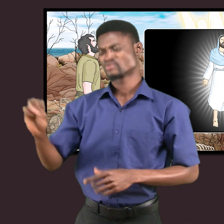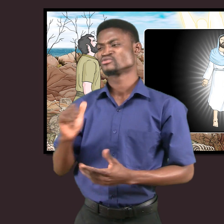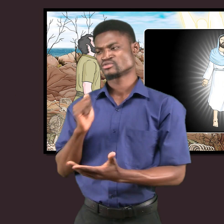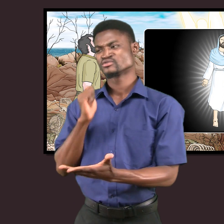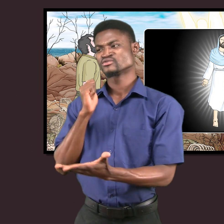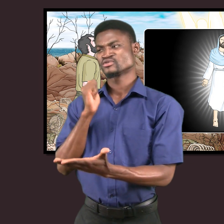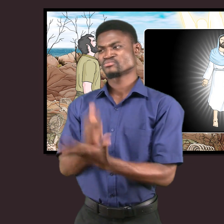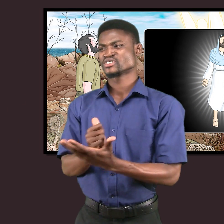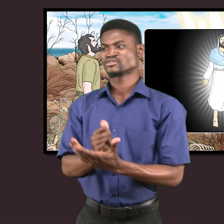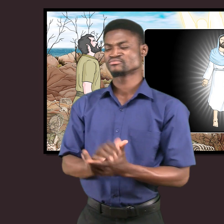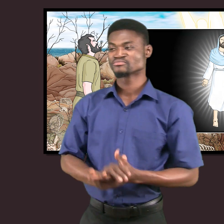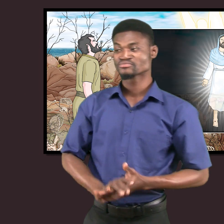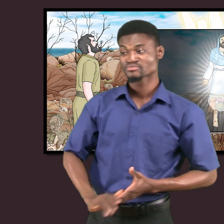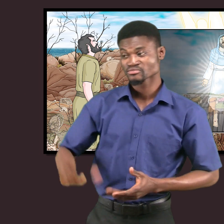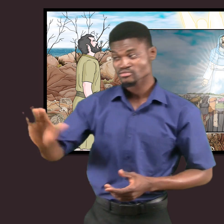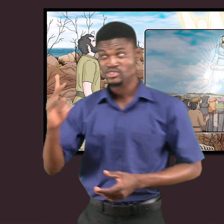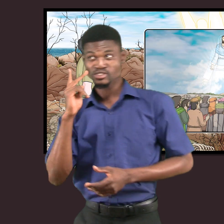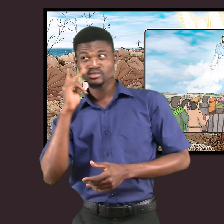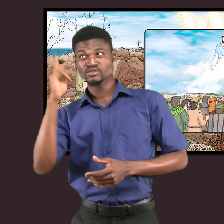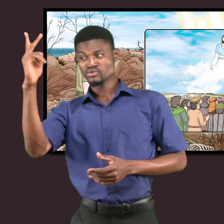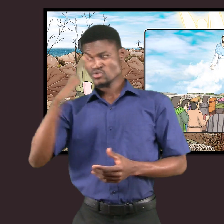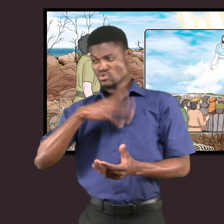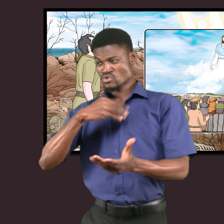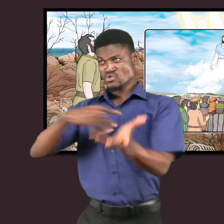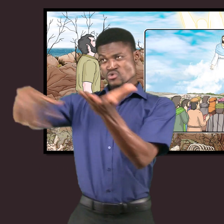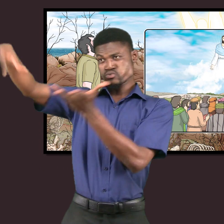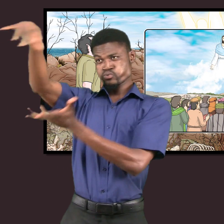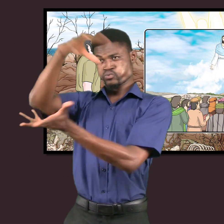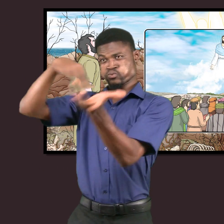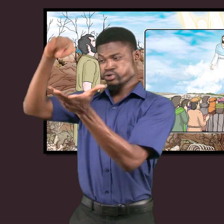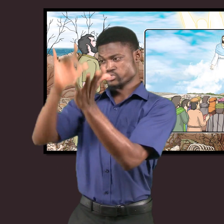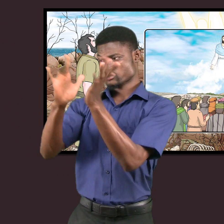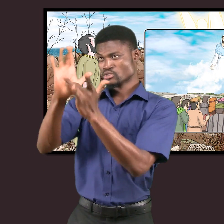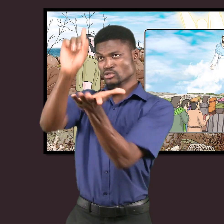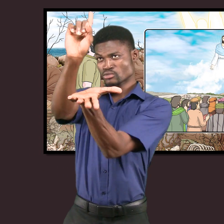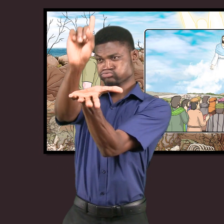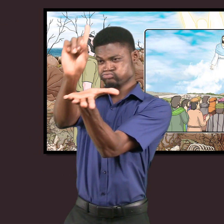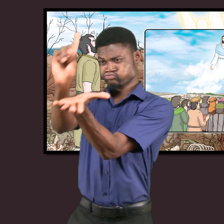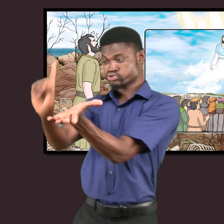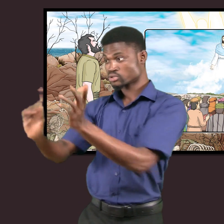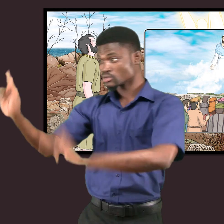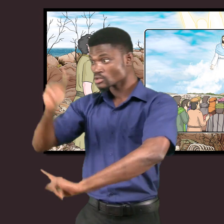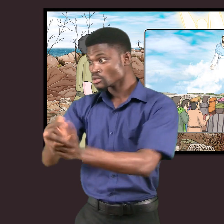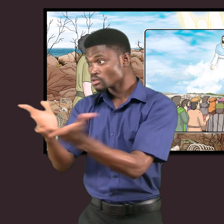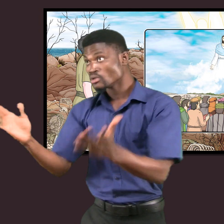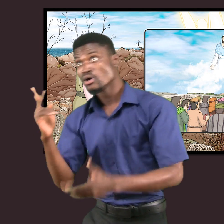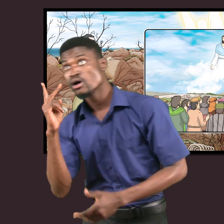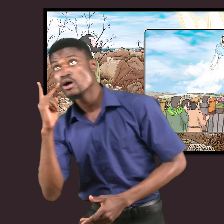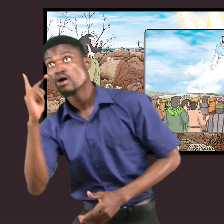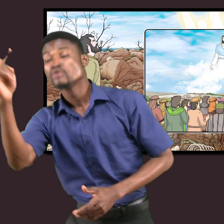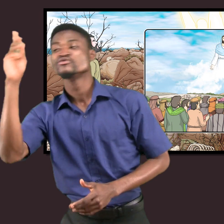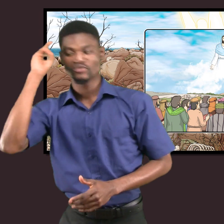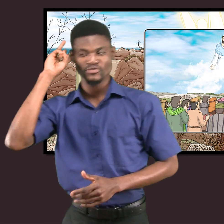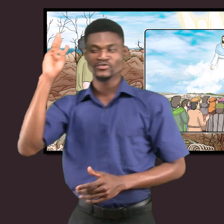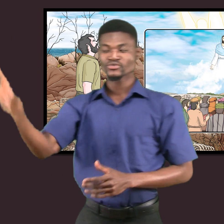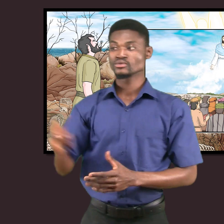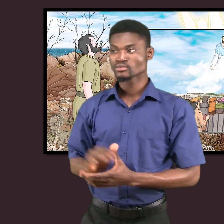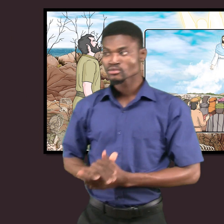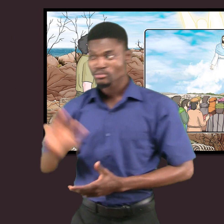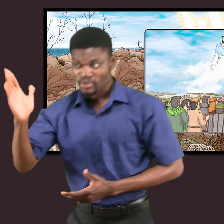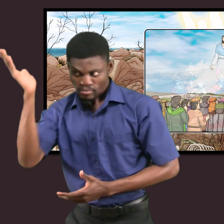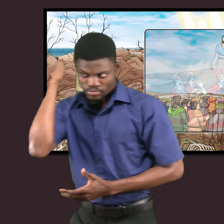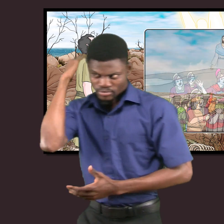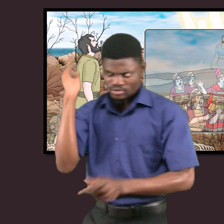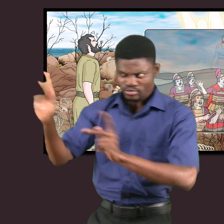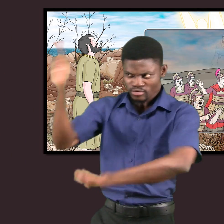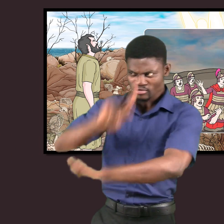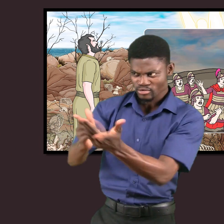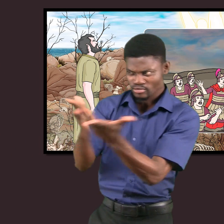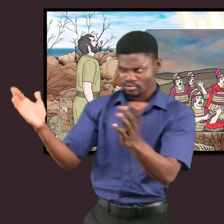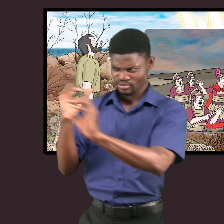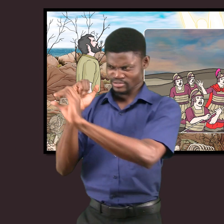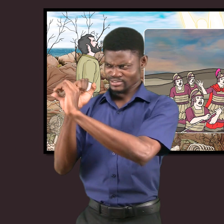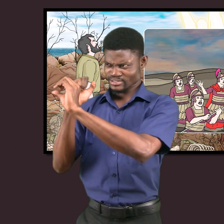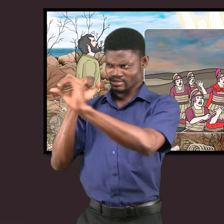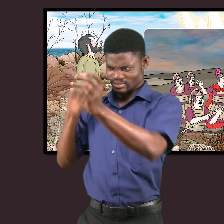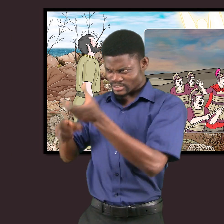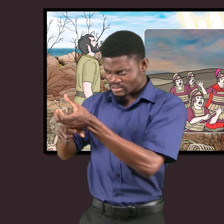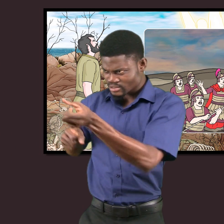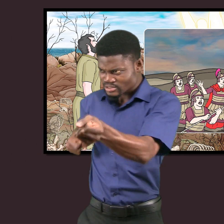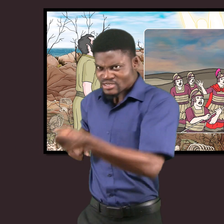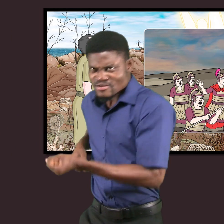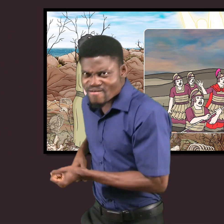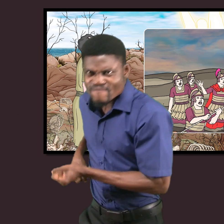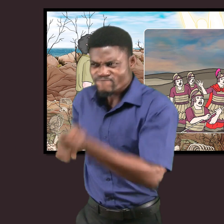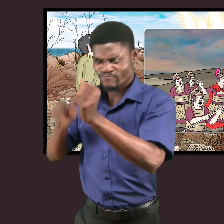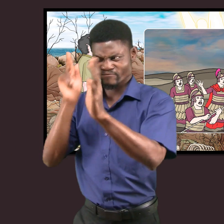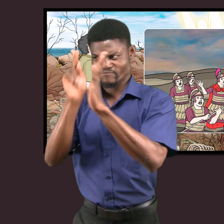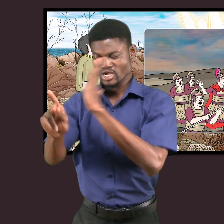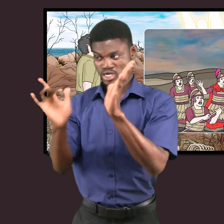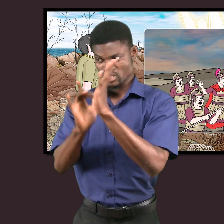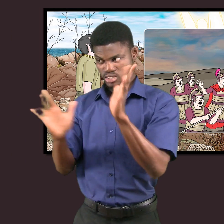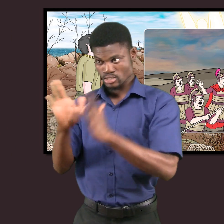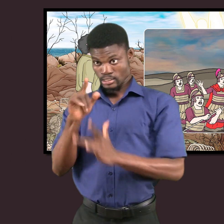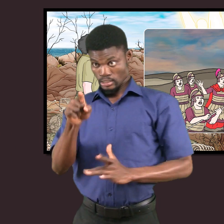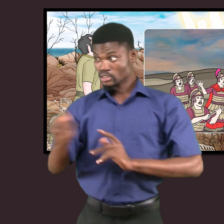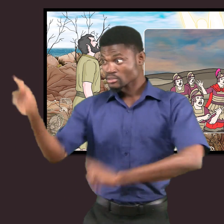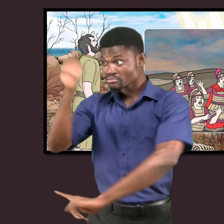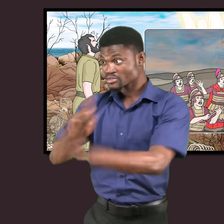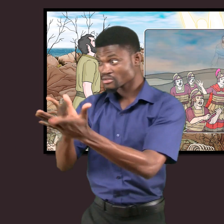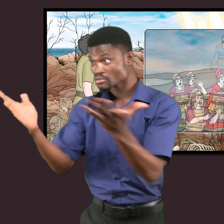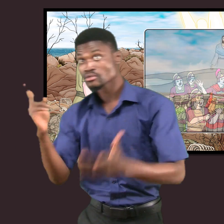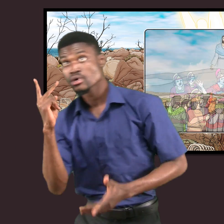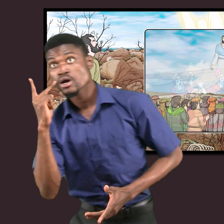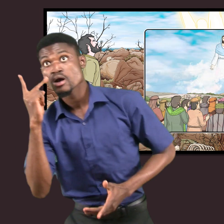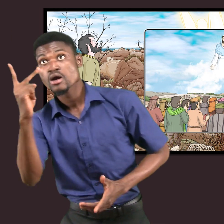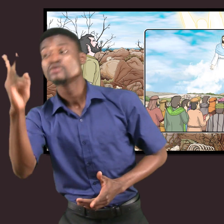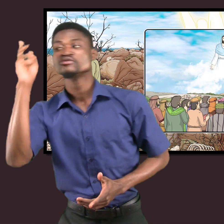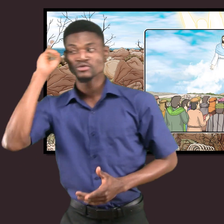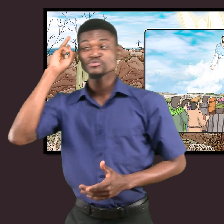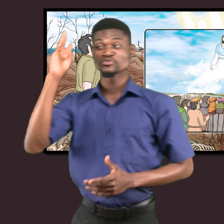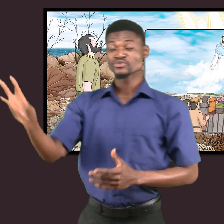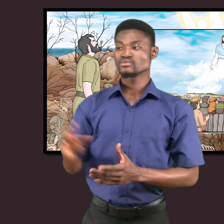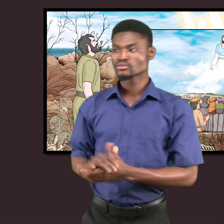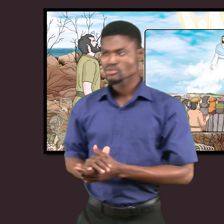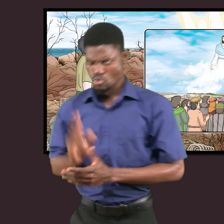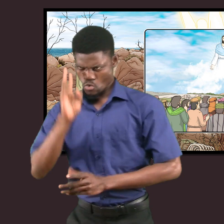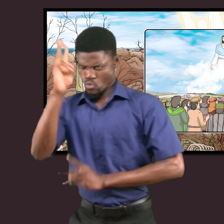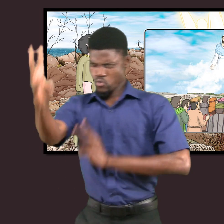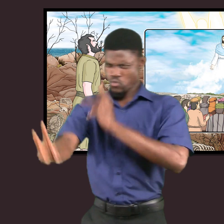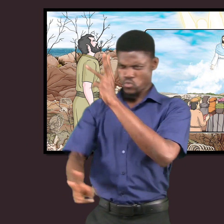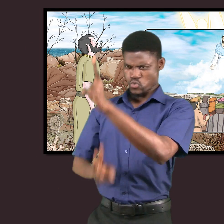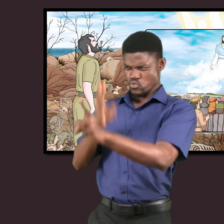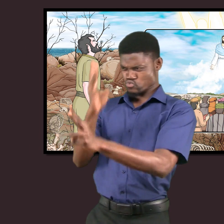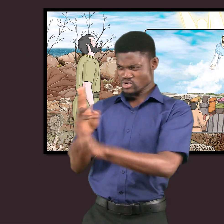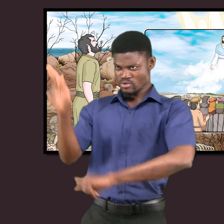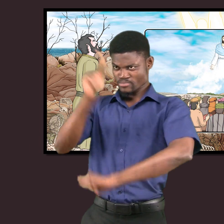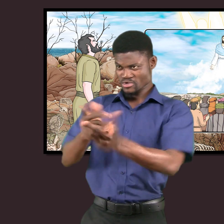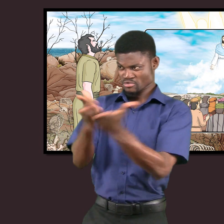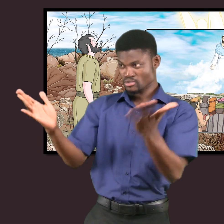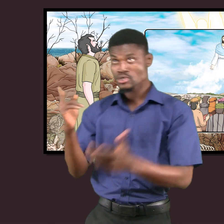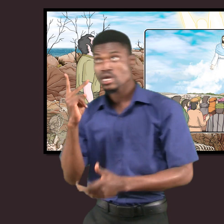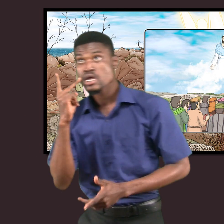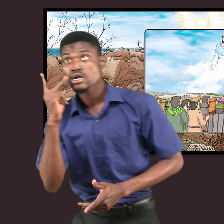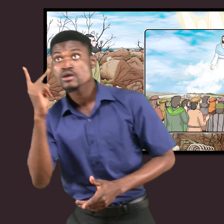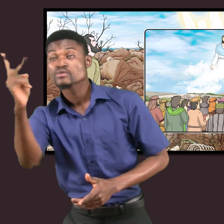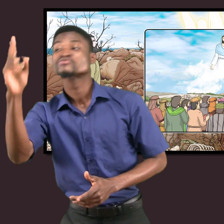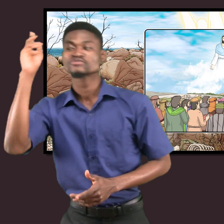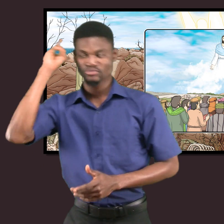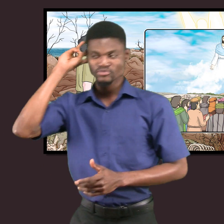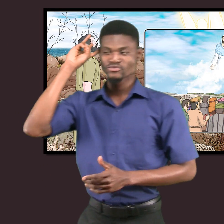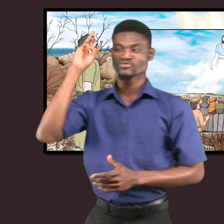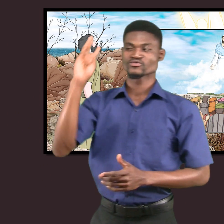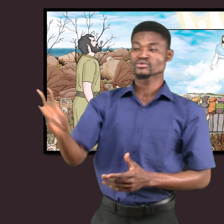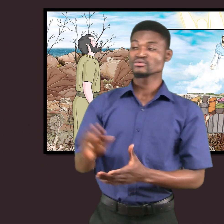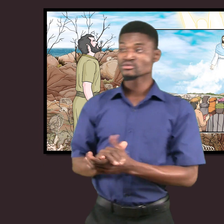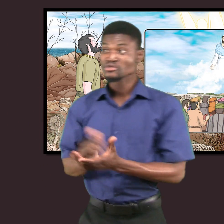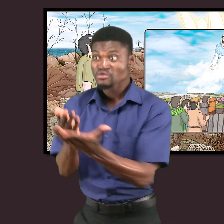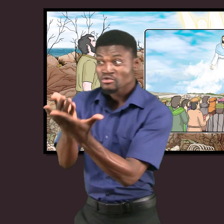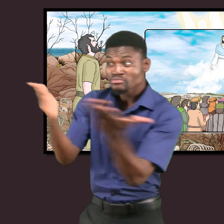Behold, He is coming with the clouds, and every eye will see Him—even those who pierced Him.